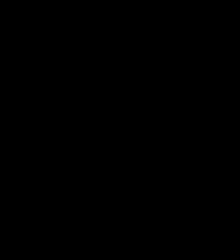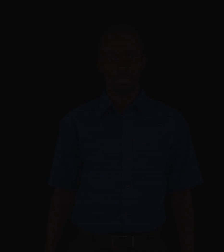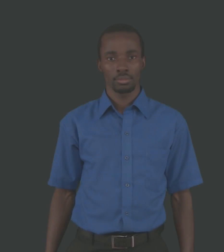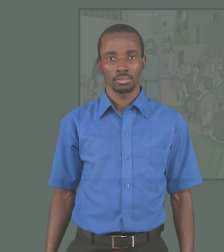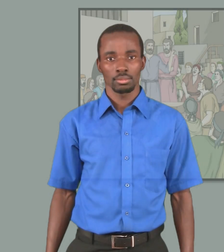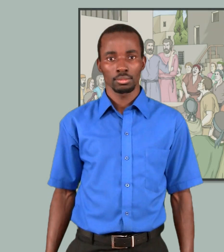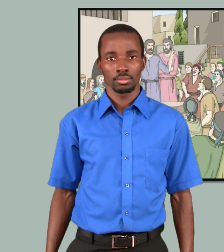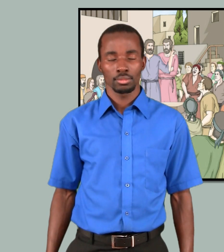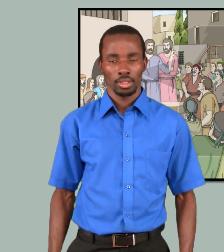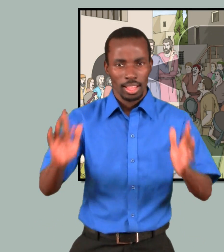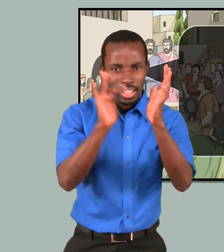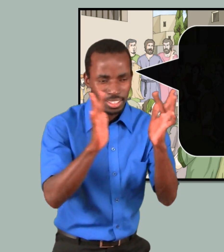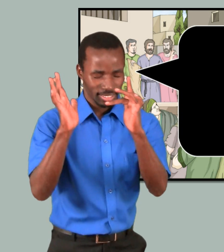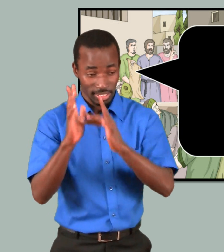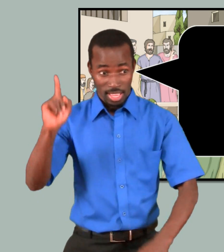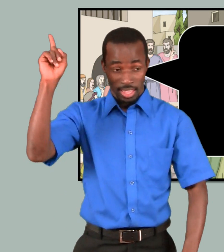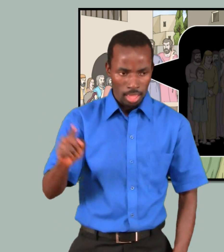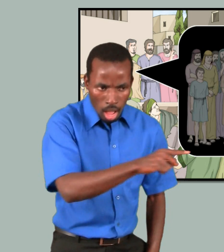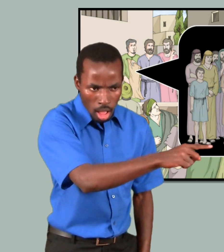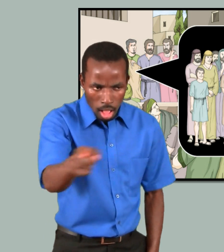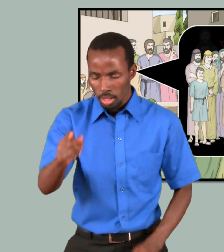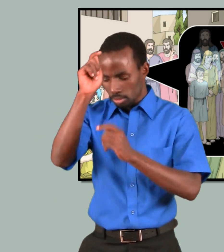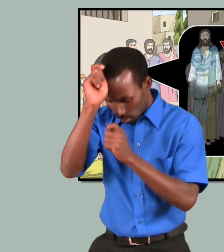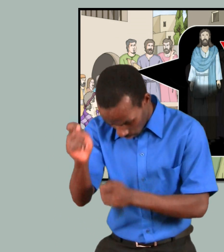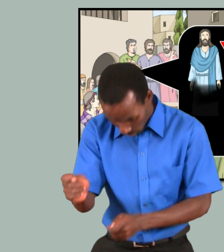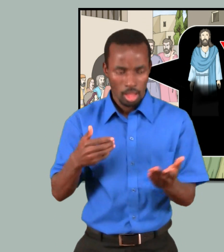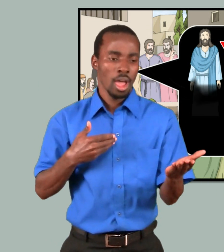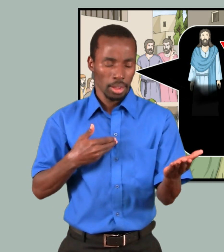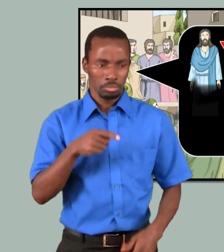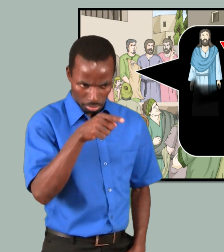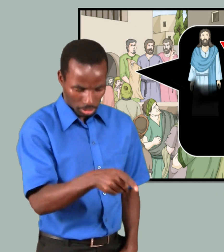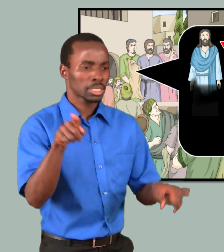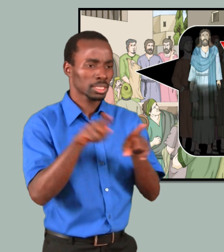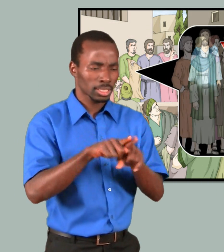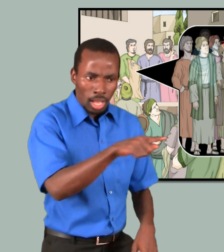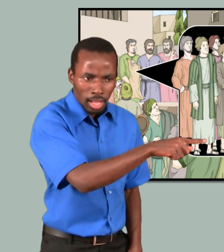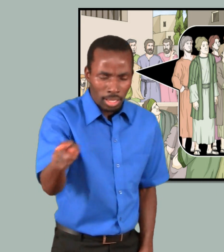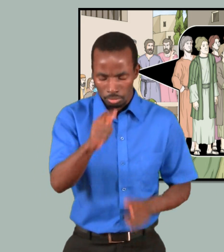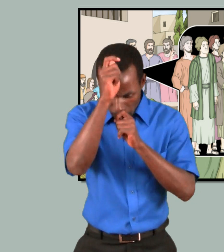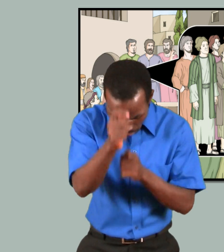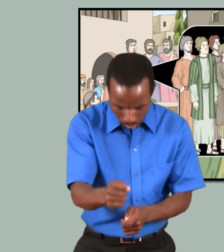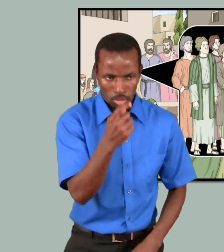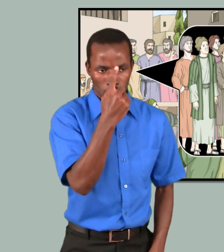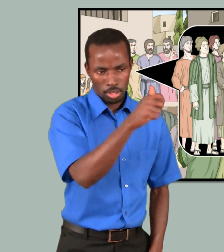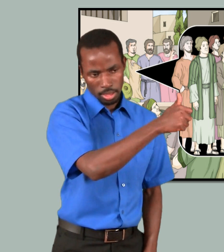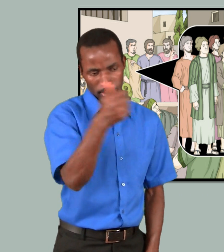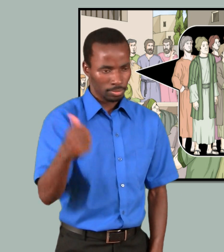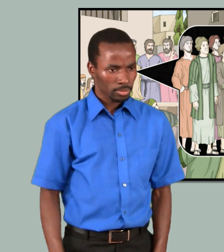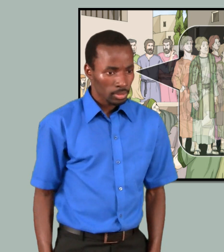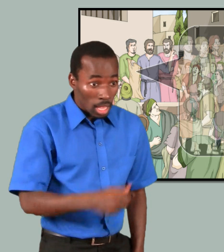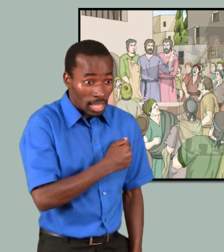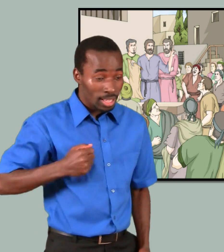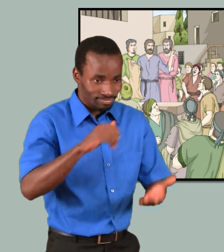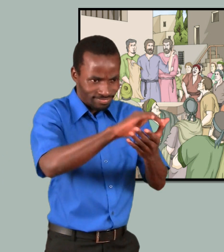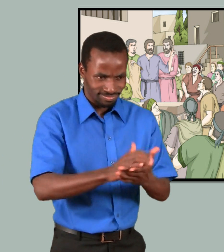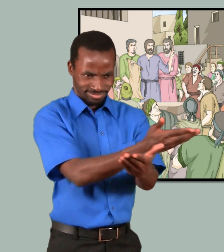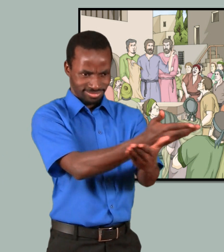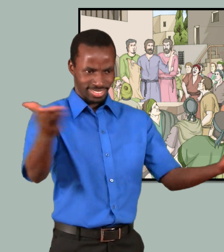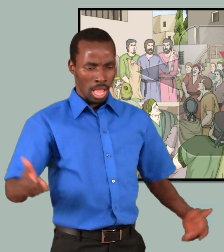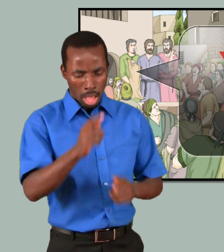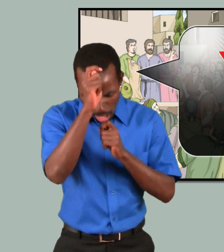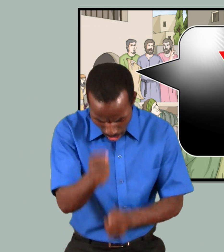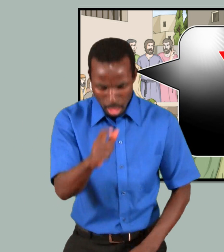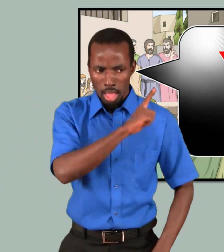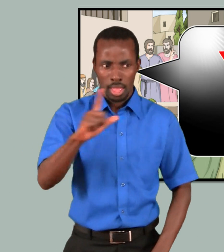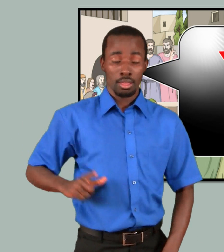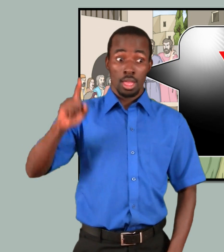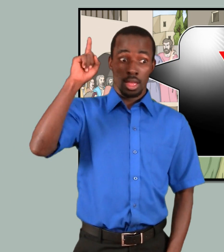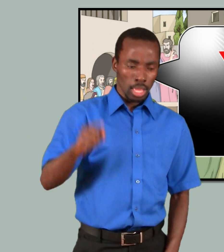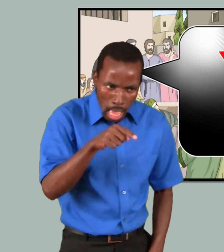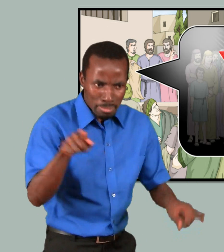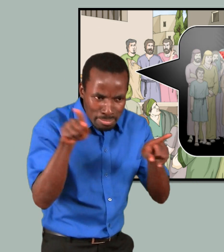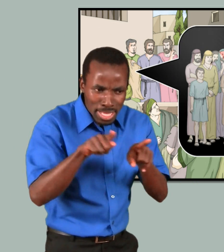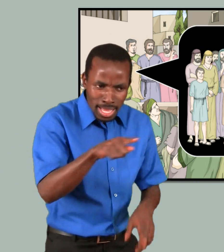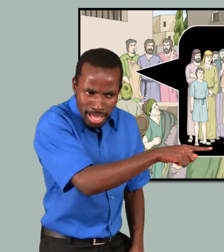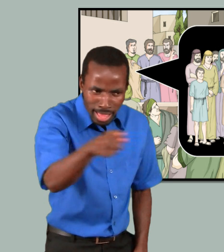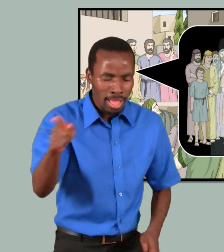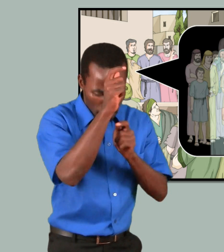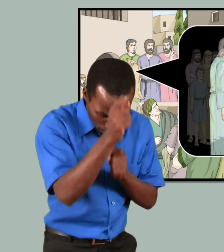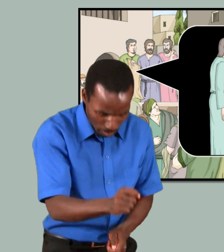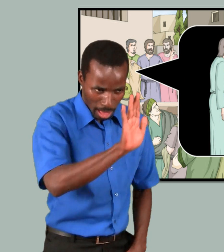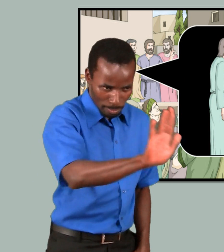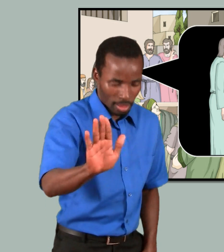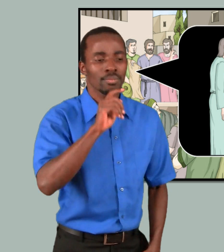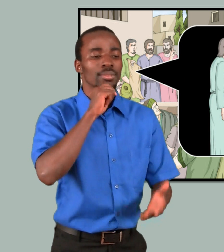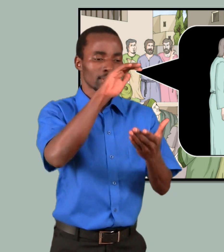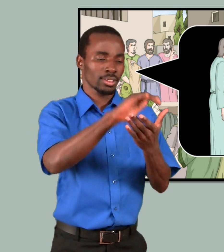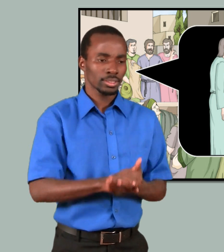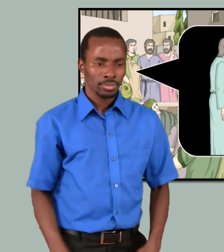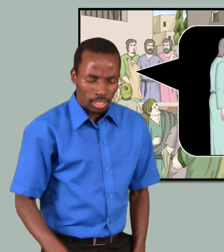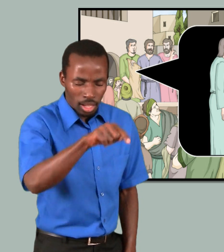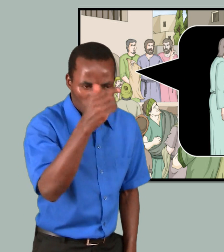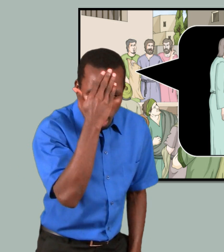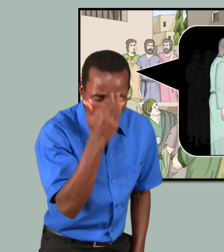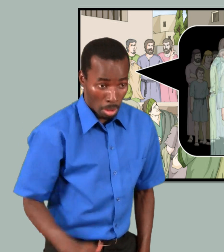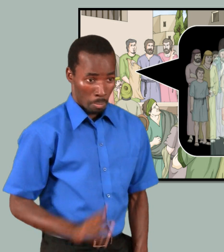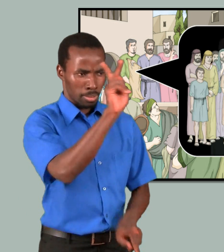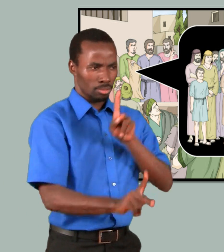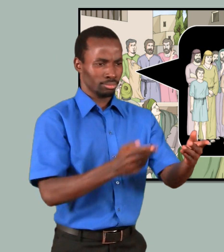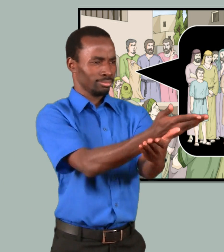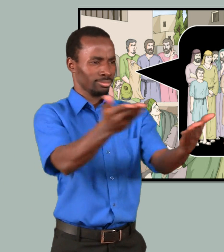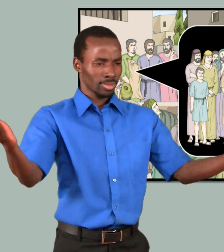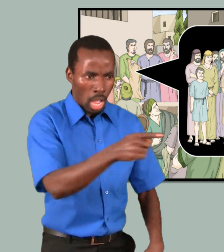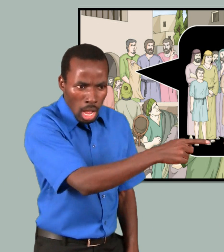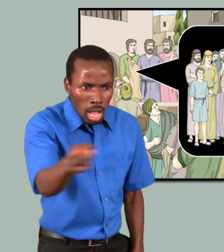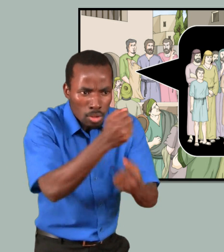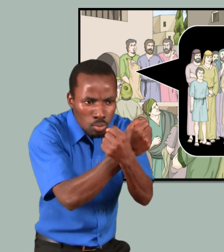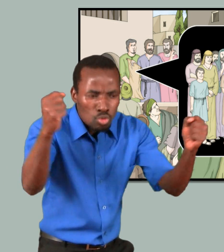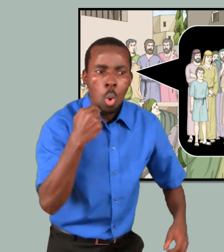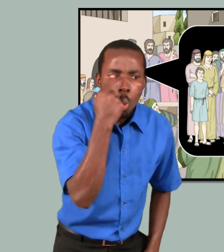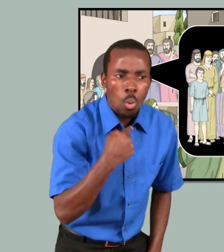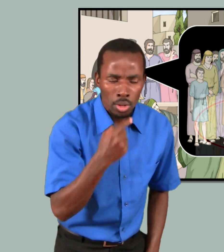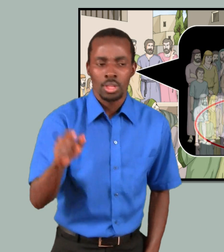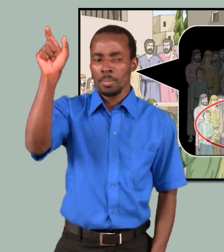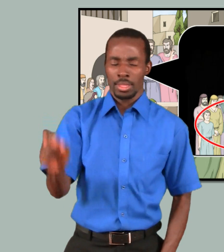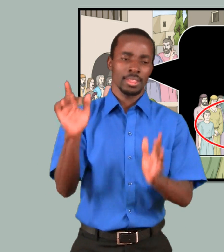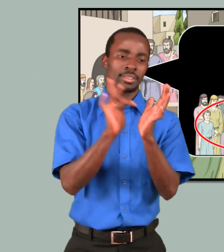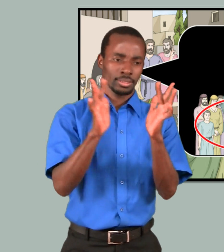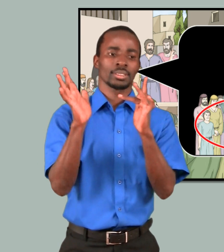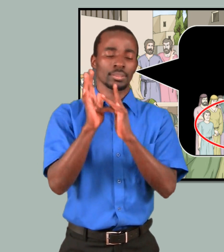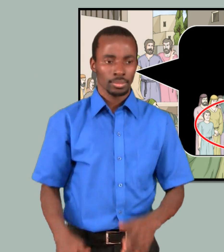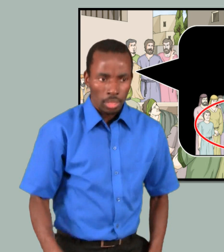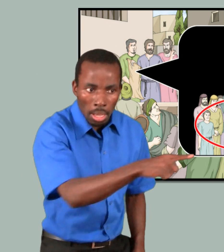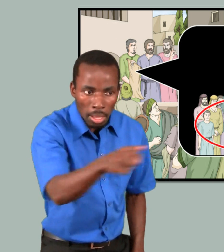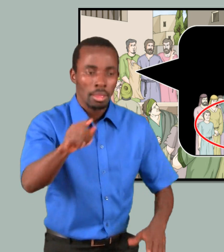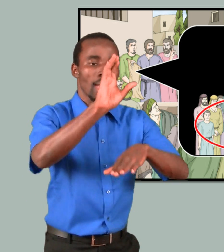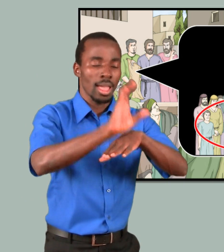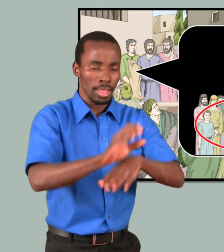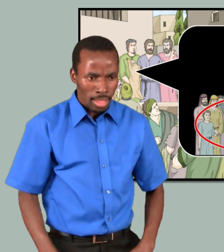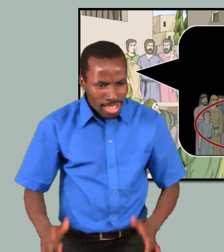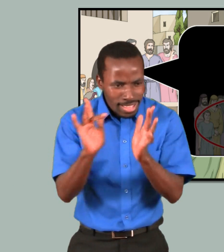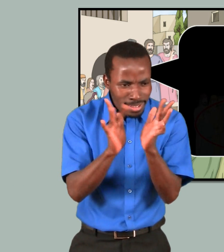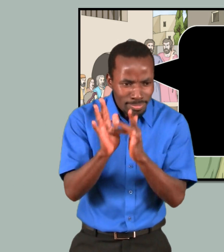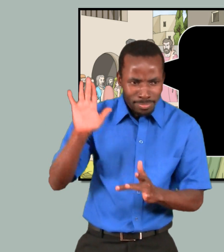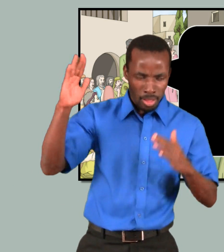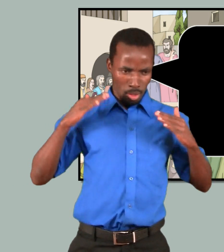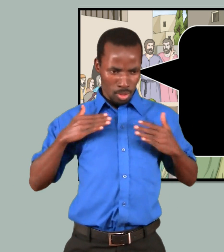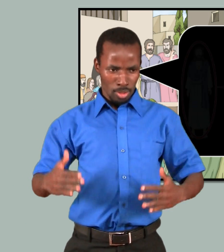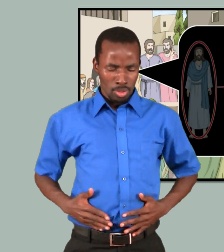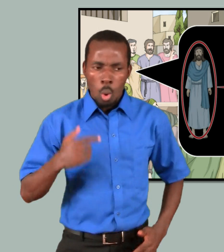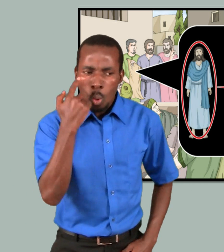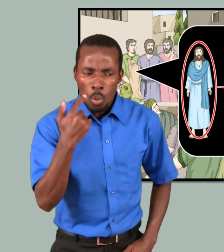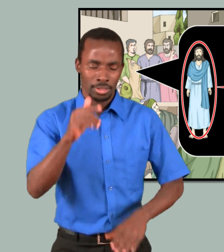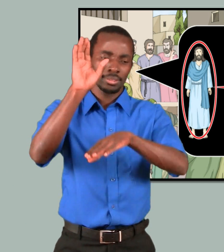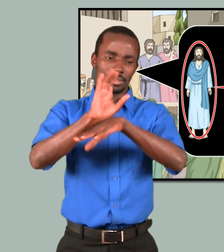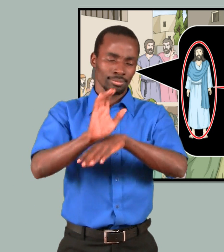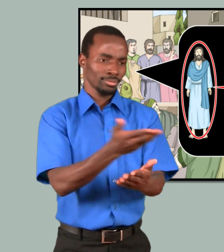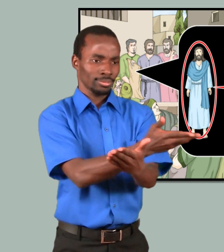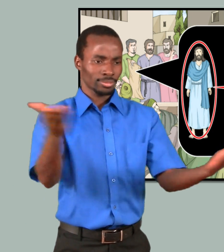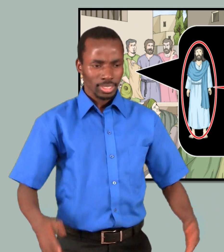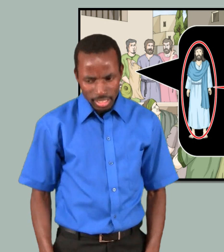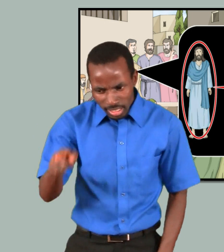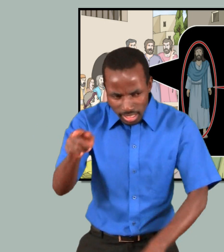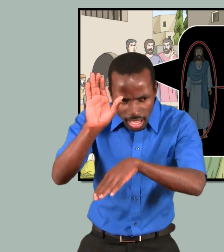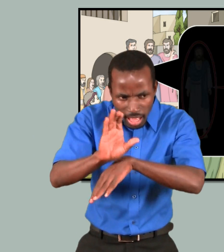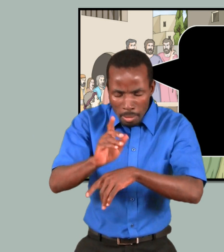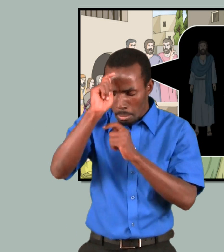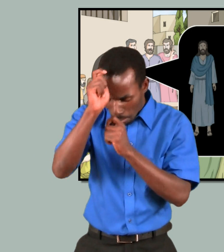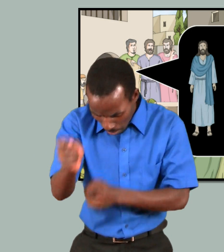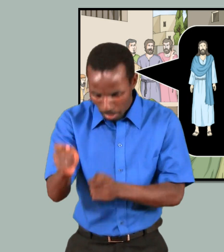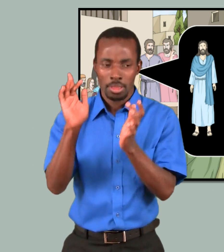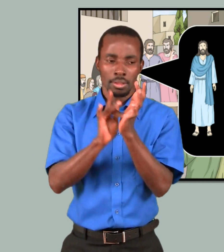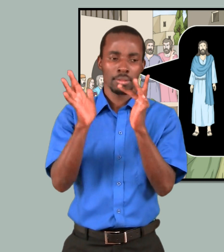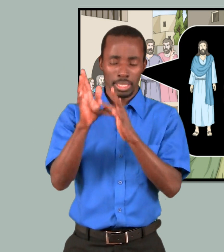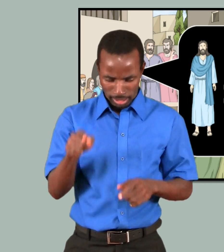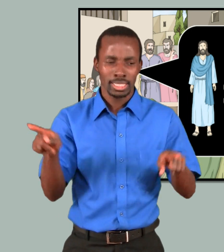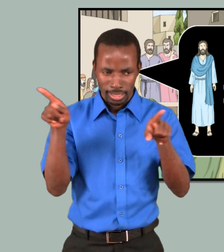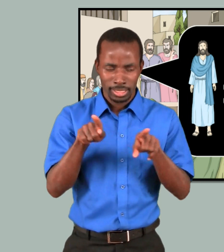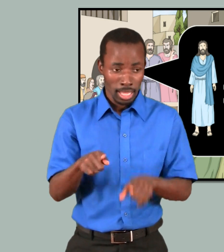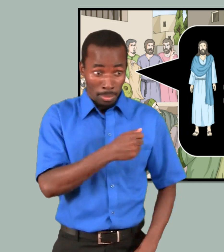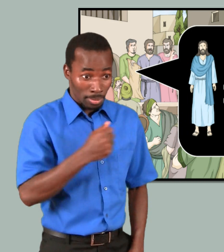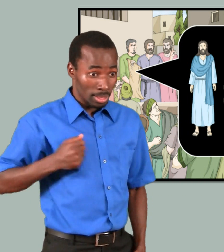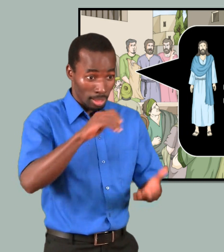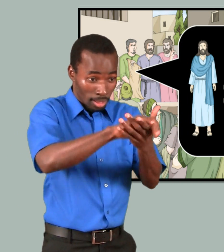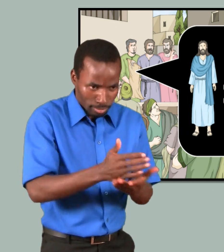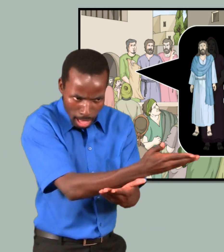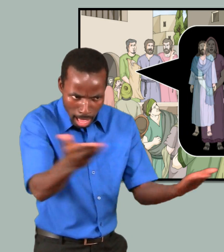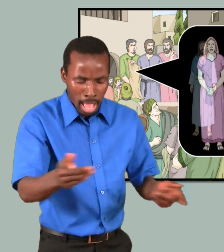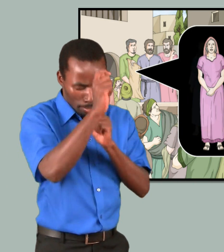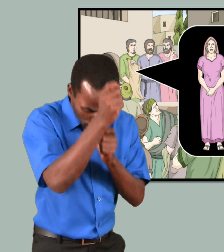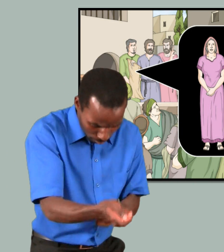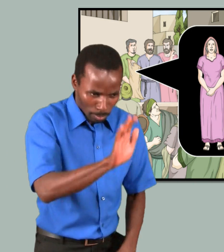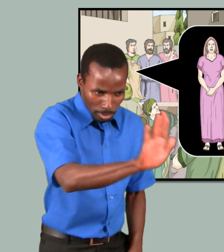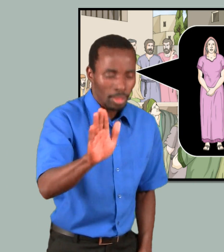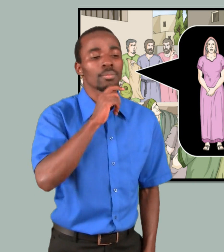Wives, submit to your husbands as to the Lord. For the husband is the head of the wife as Christ is the head of the church, His body, of which He is the Savior.